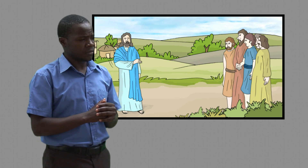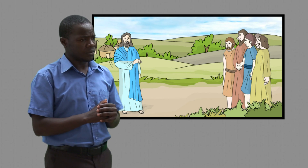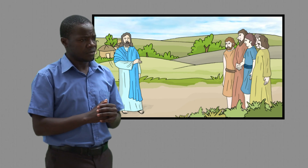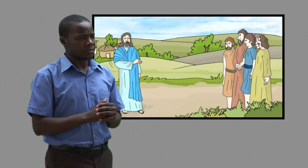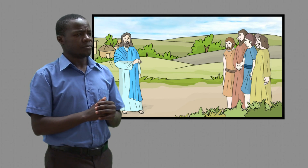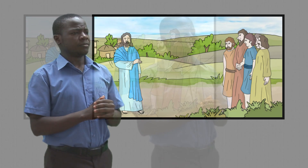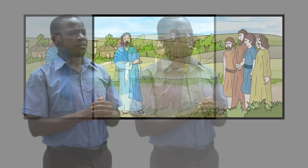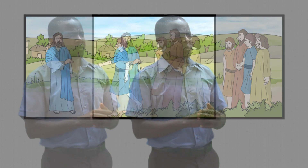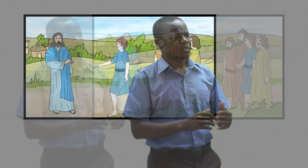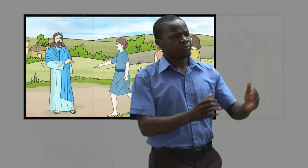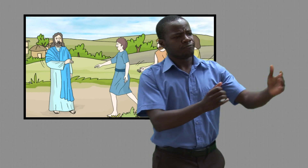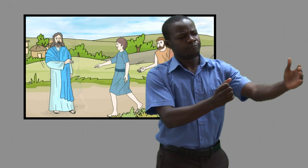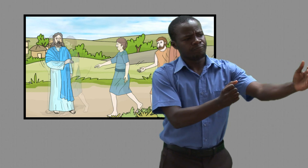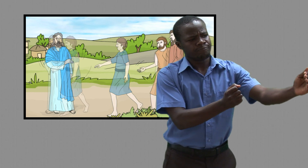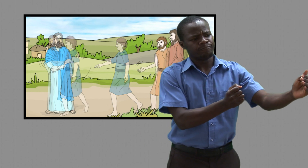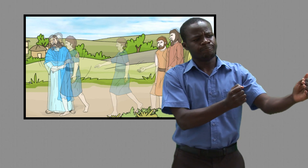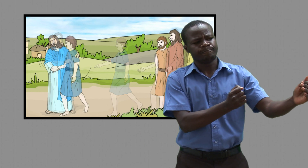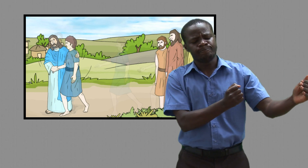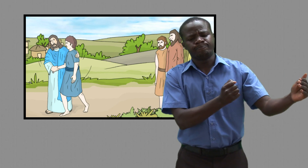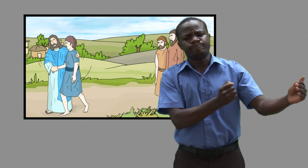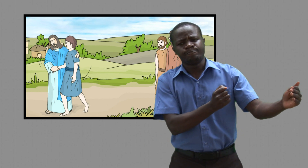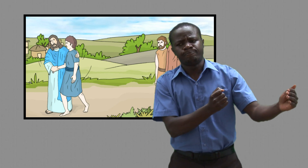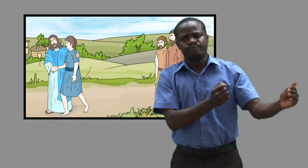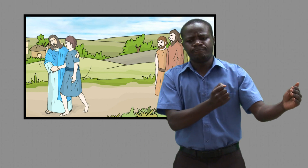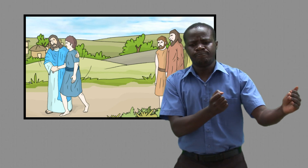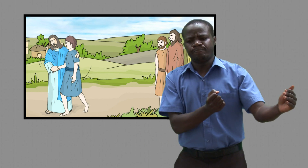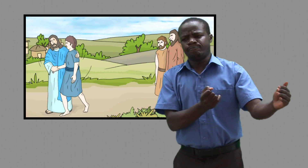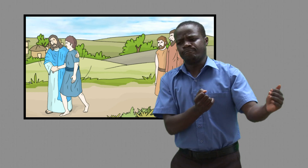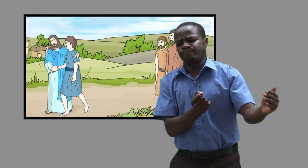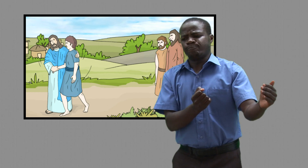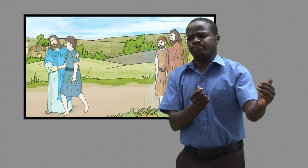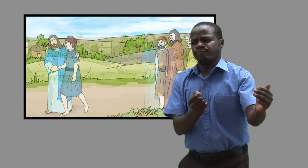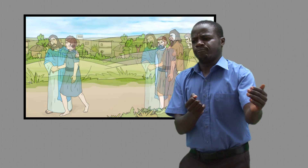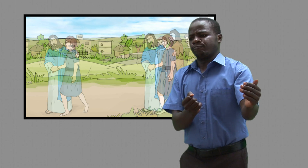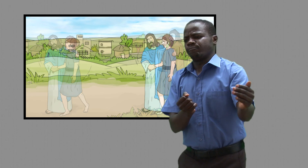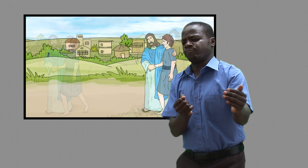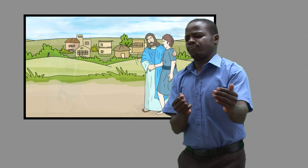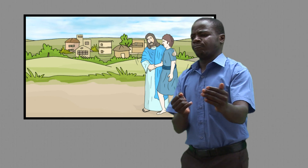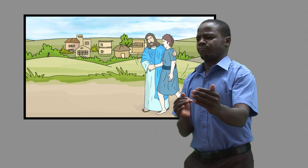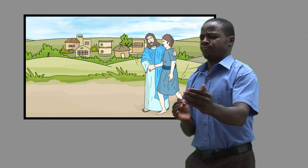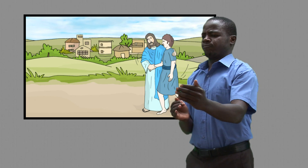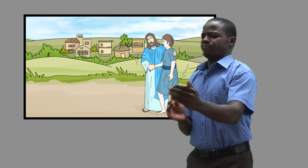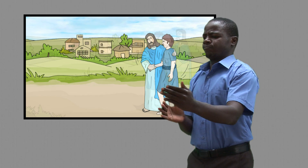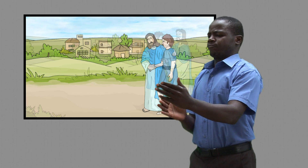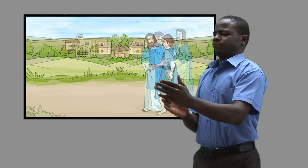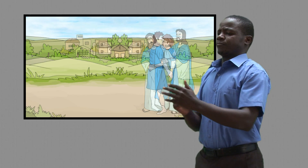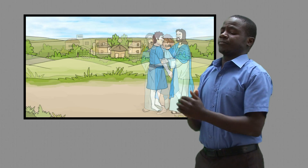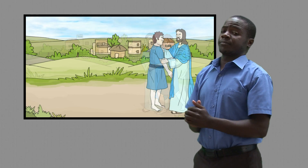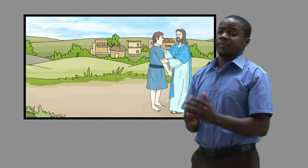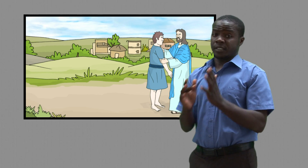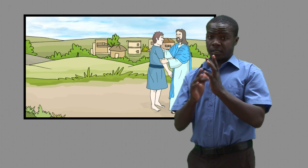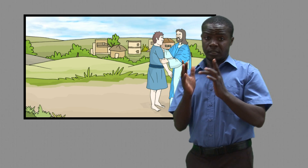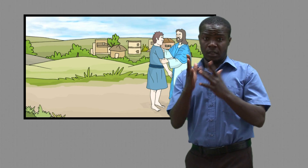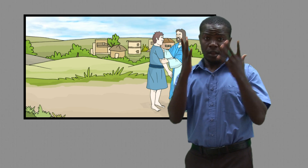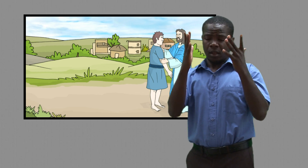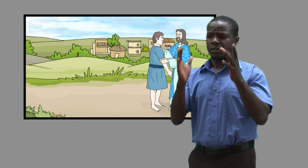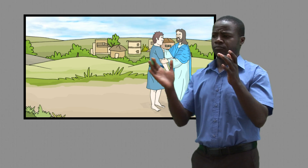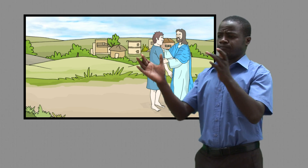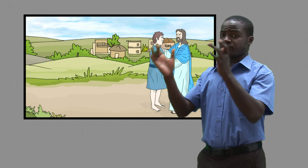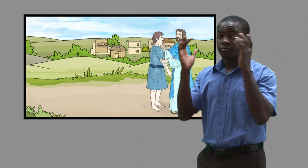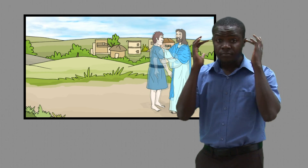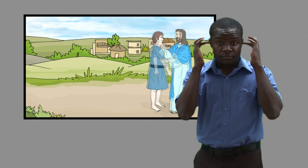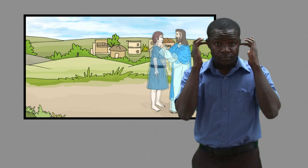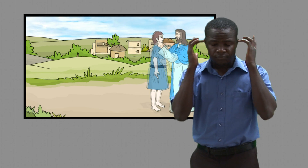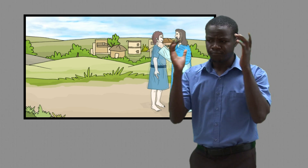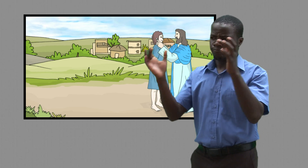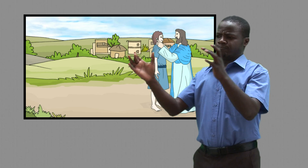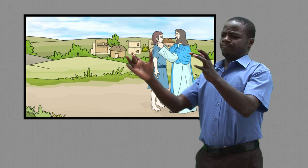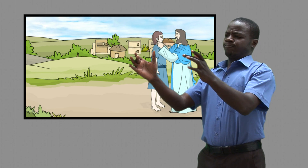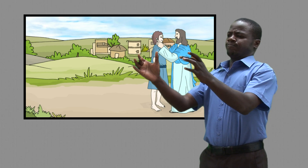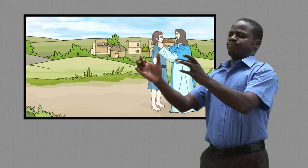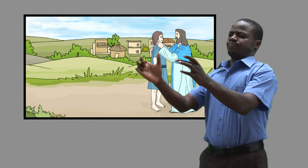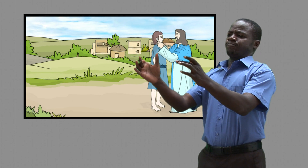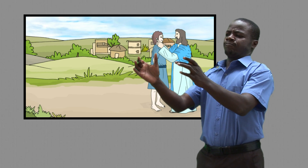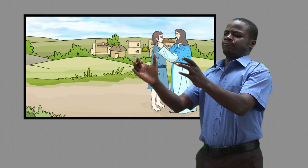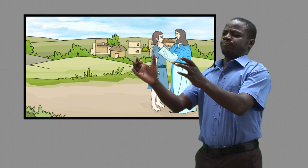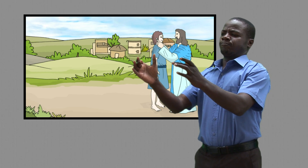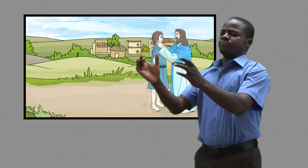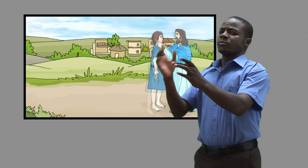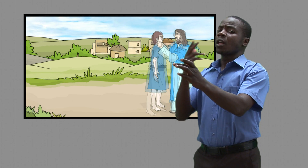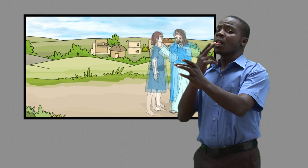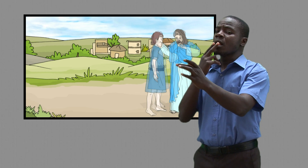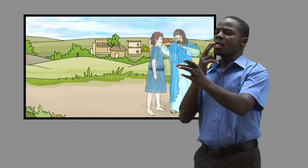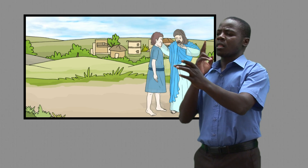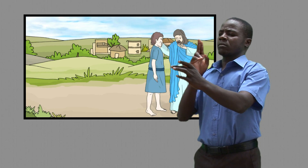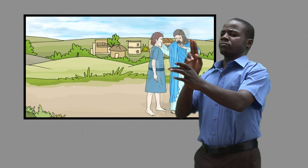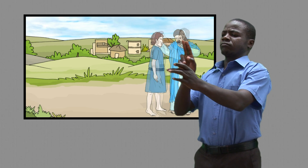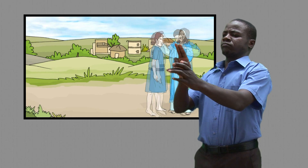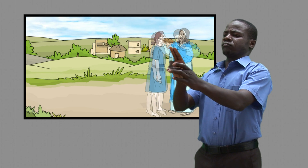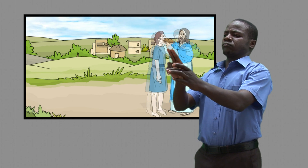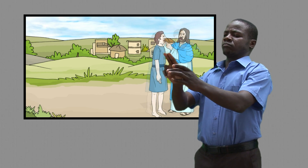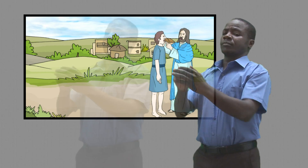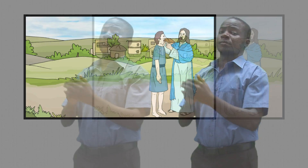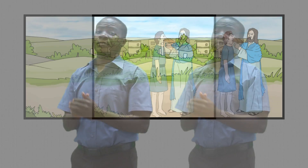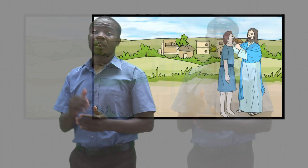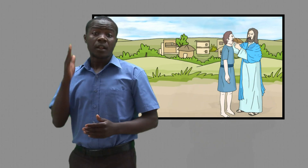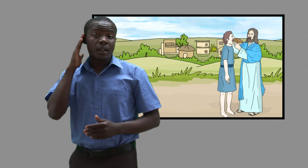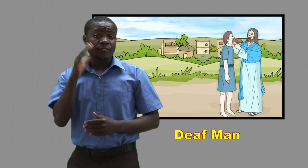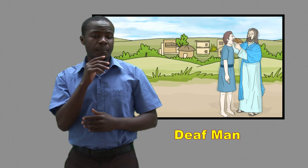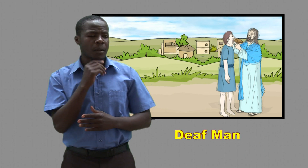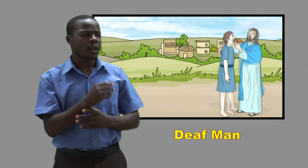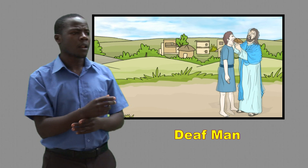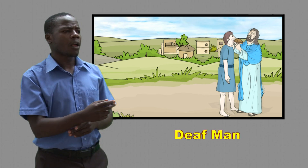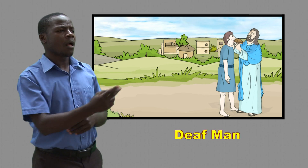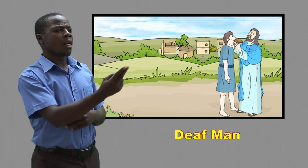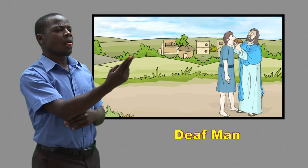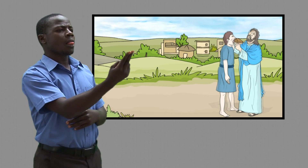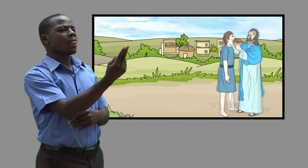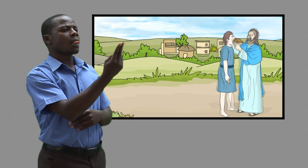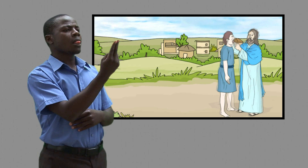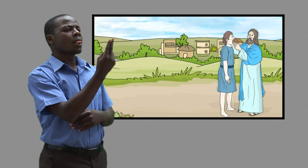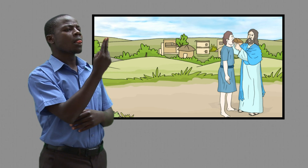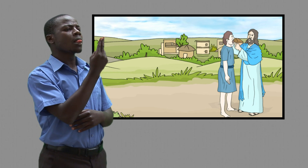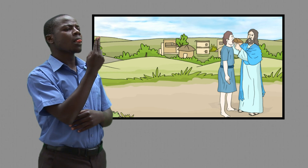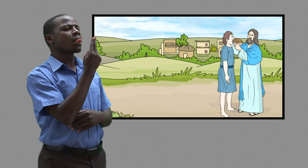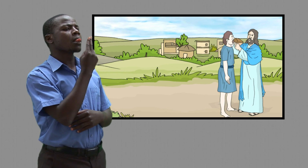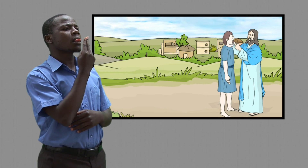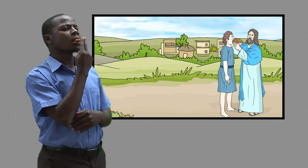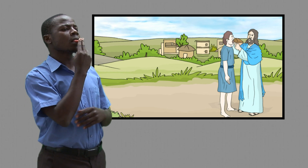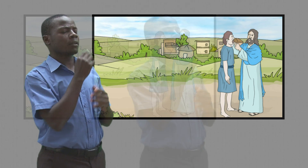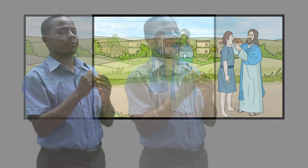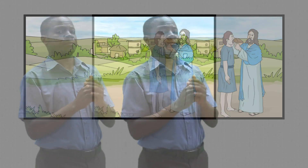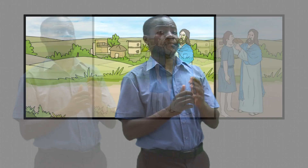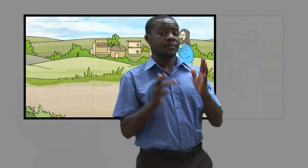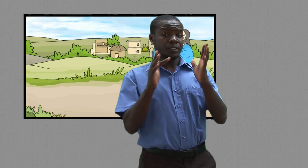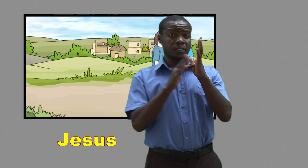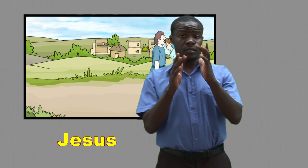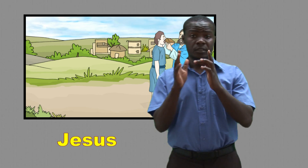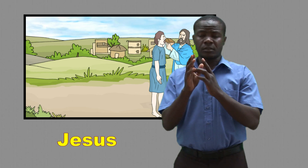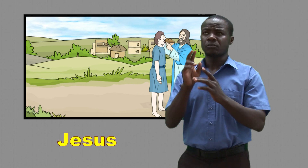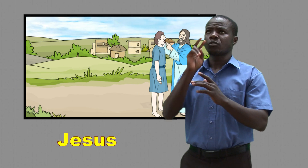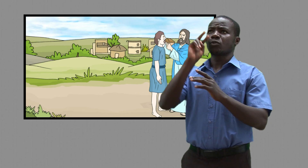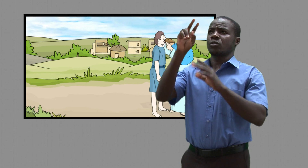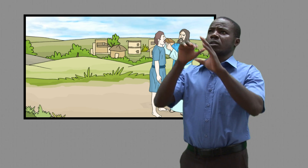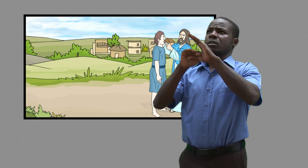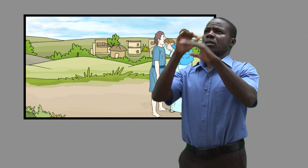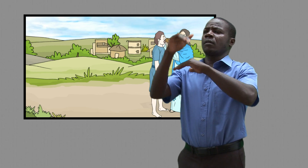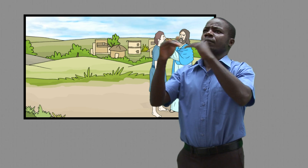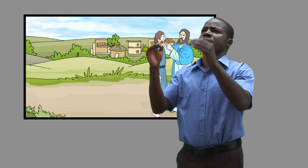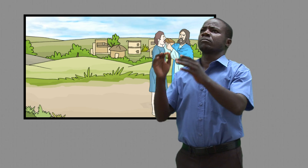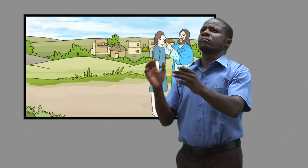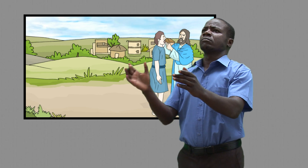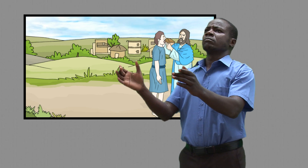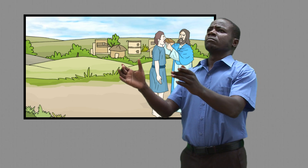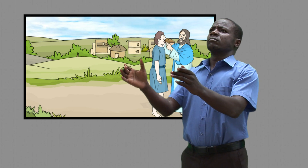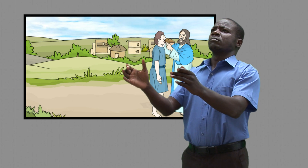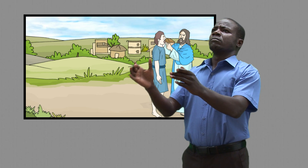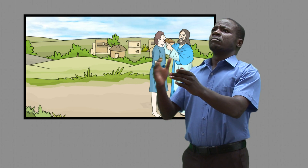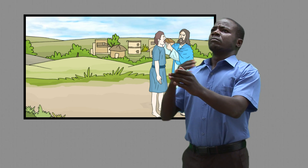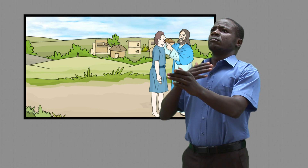So Jesus took him aside privately, away from the crowd, and put His fingers into the man’s ears. Then He spit and touched the man’s tongue.